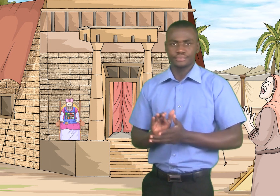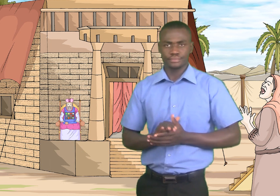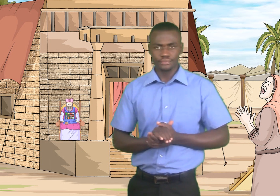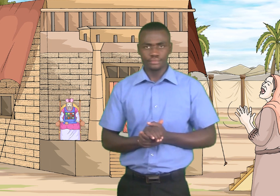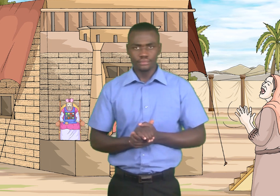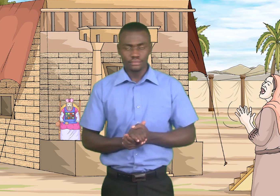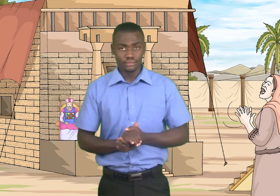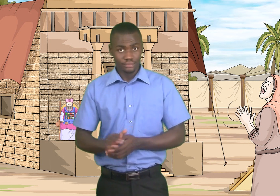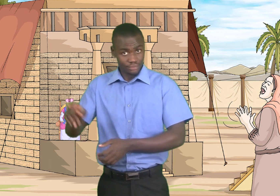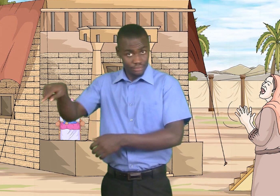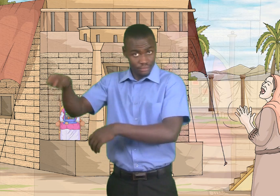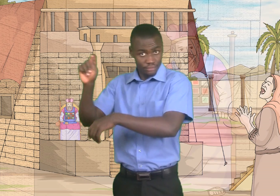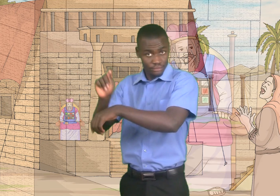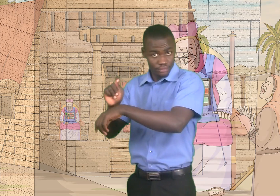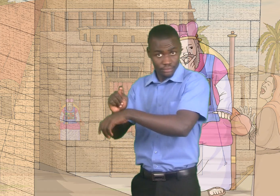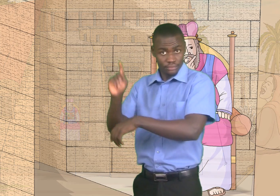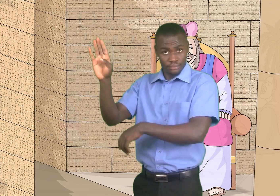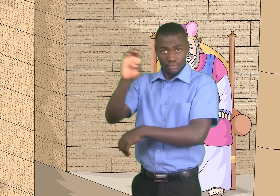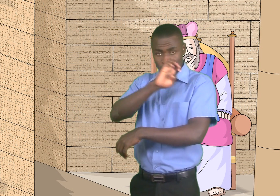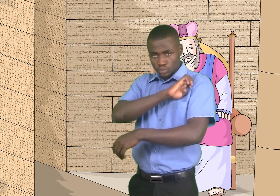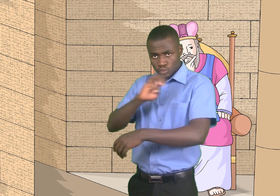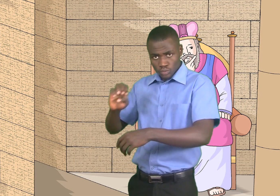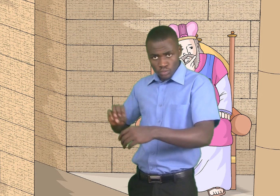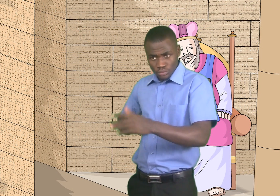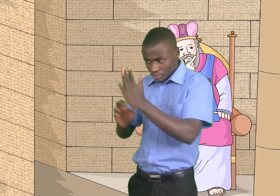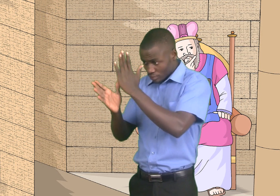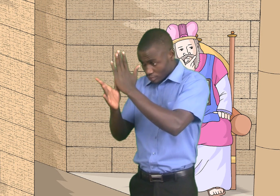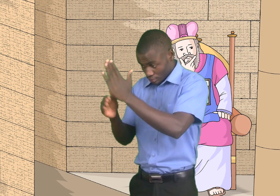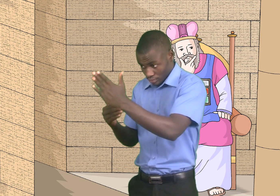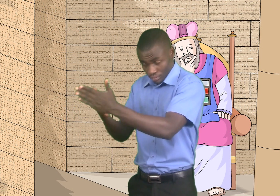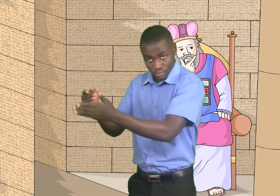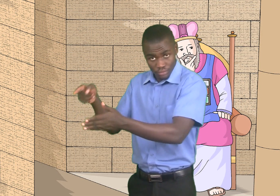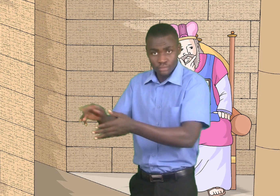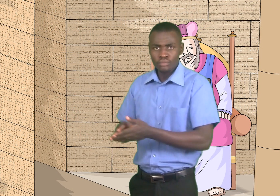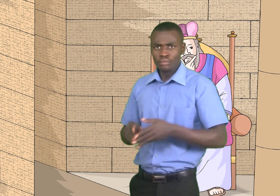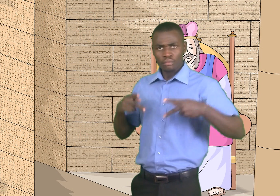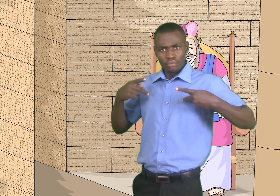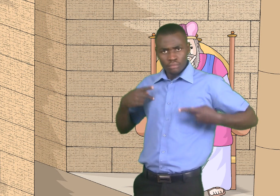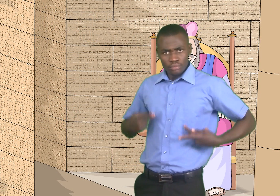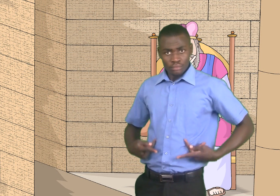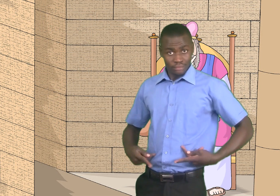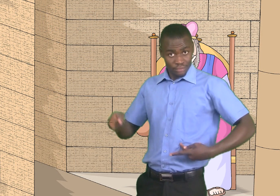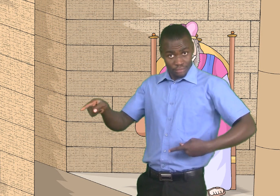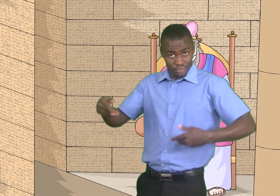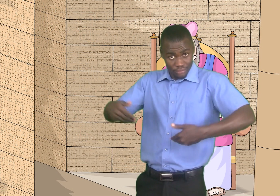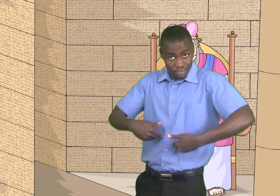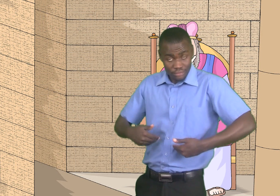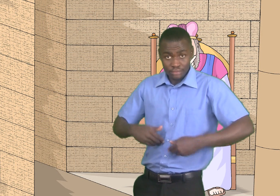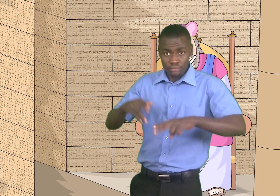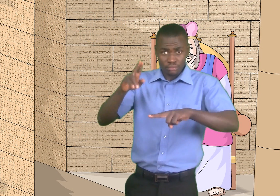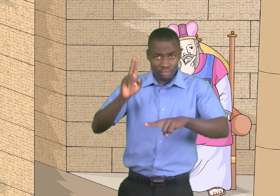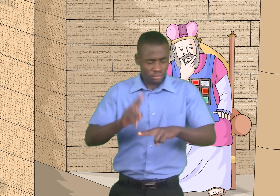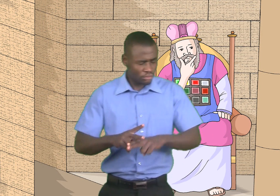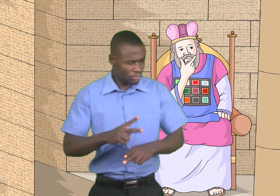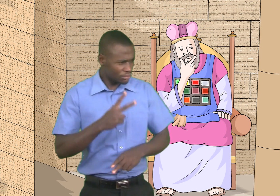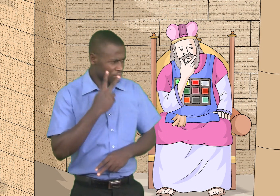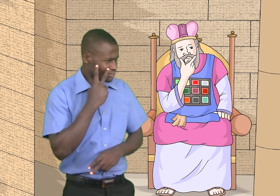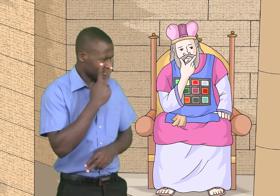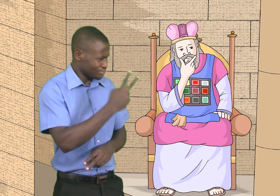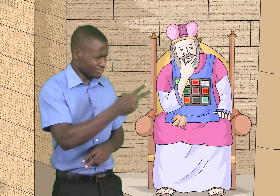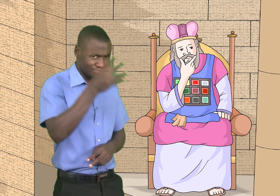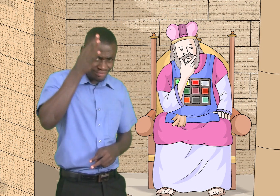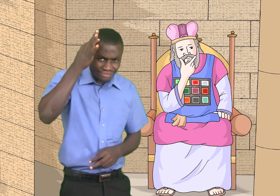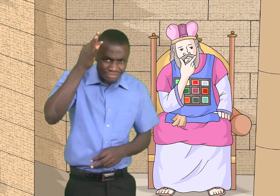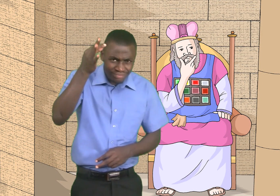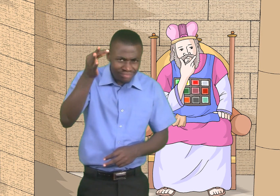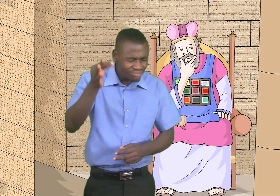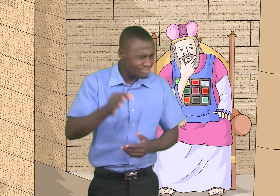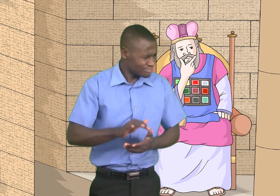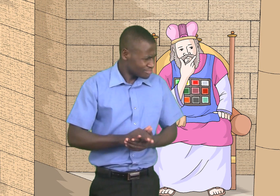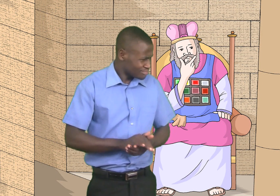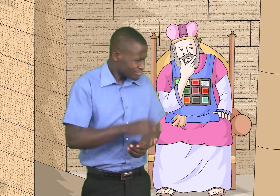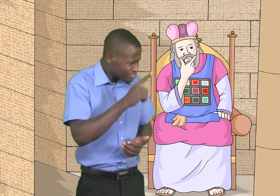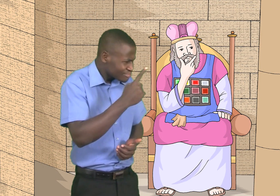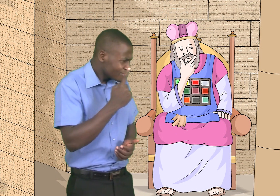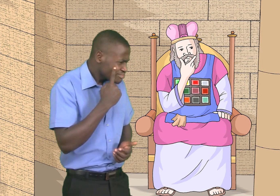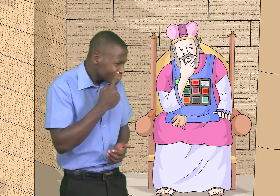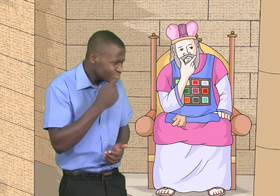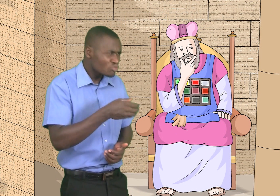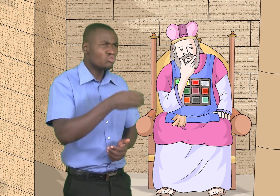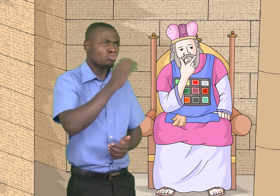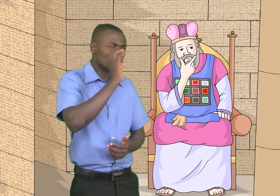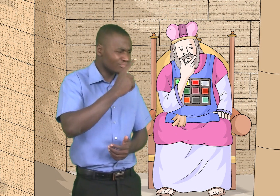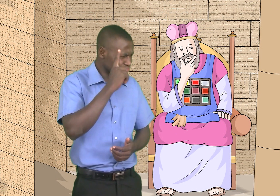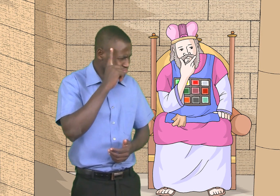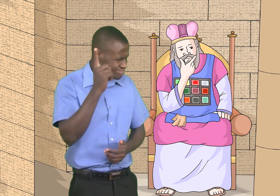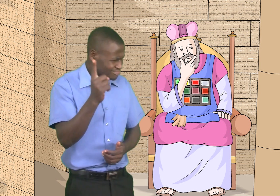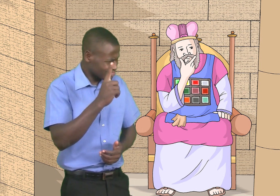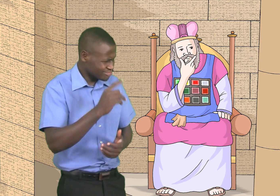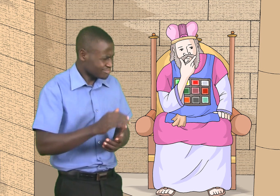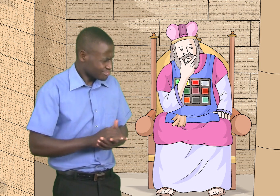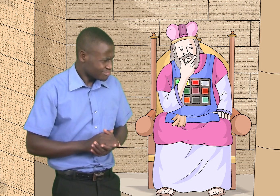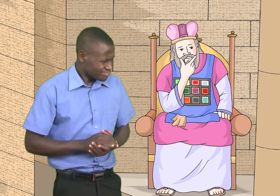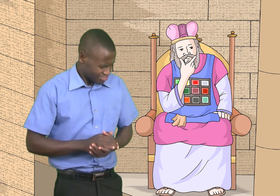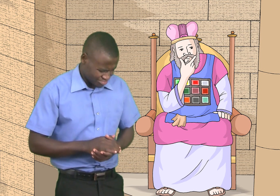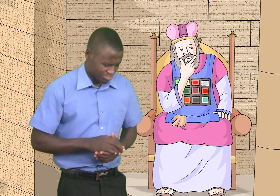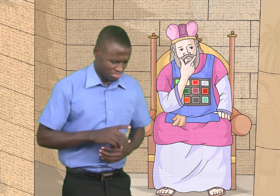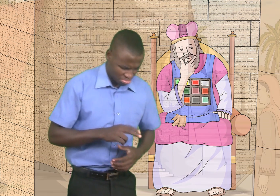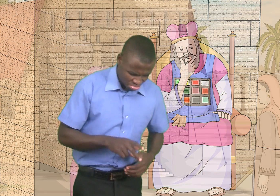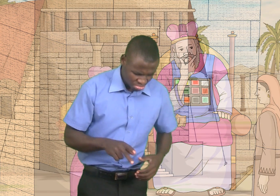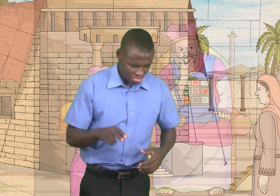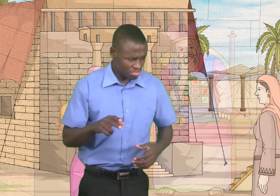As Hannah kept on praying before the LORD, Eli watched her mouth.